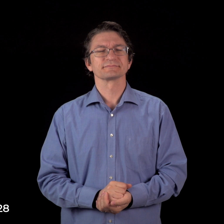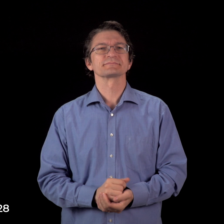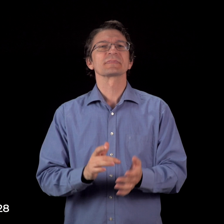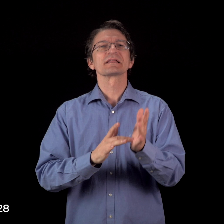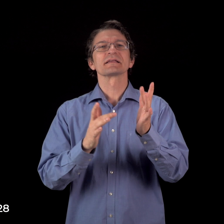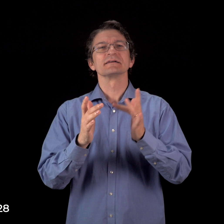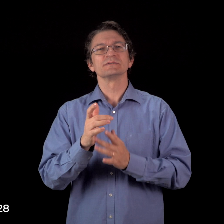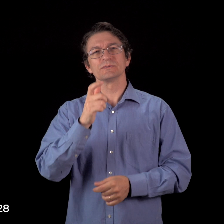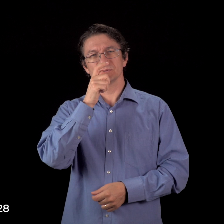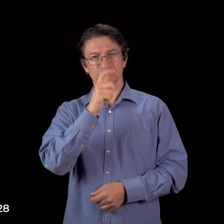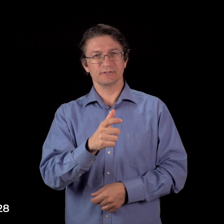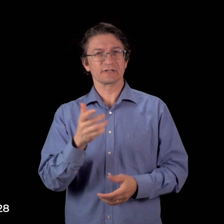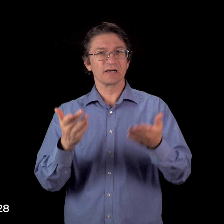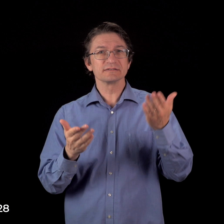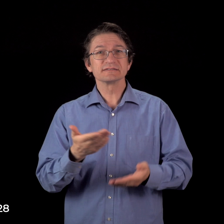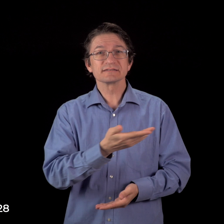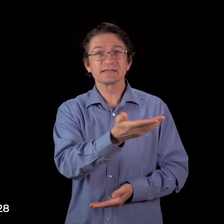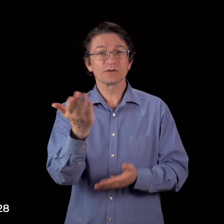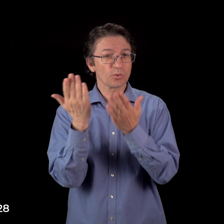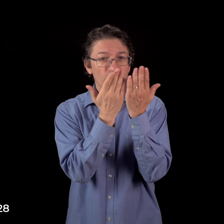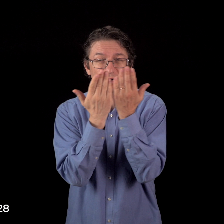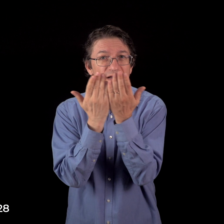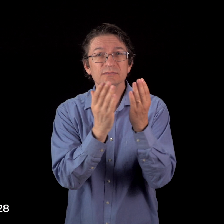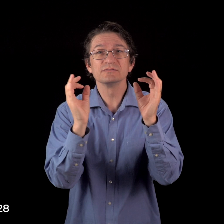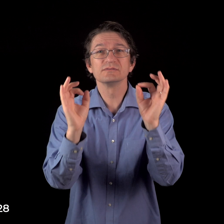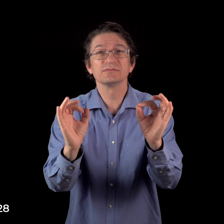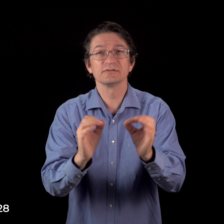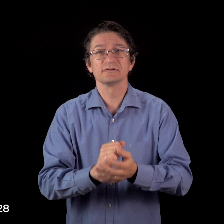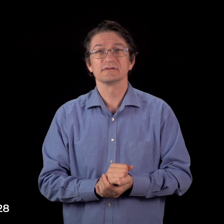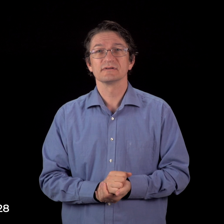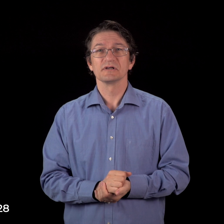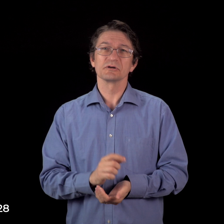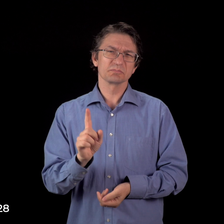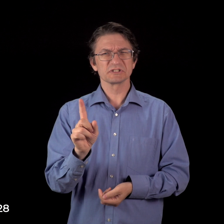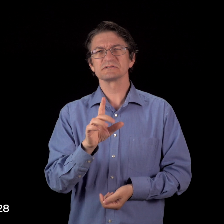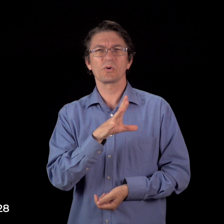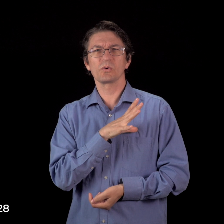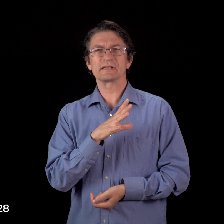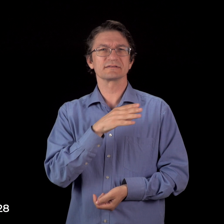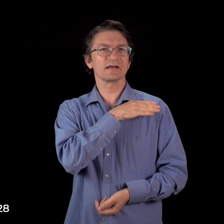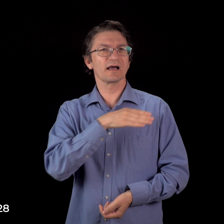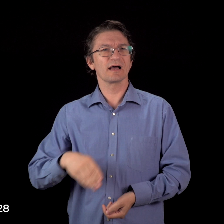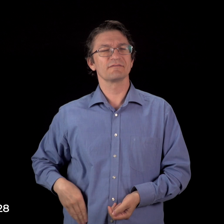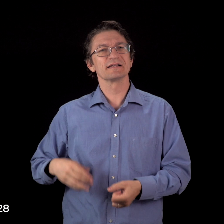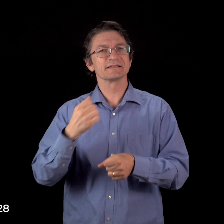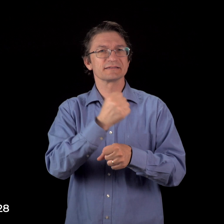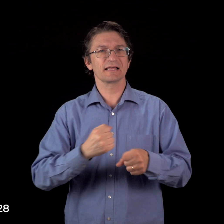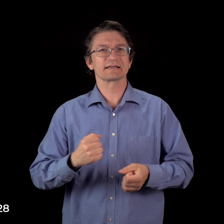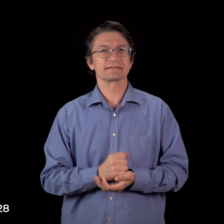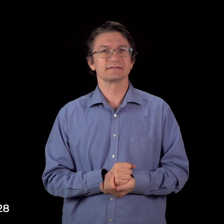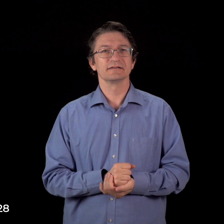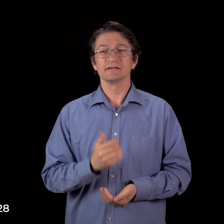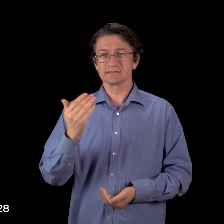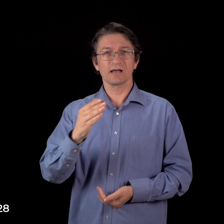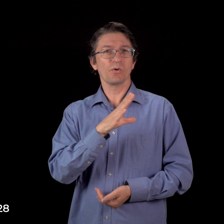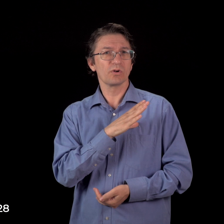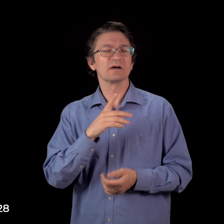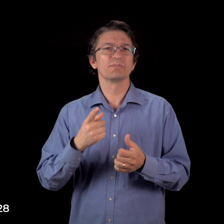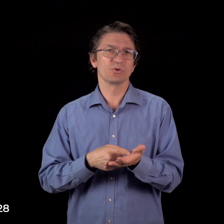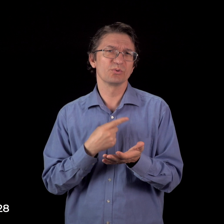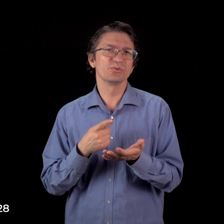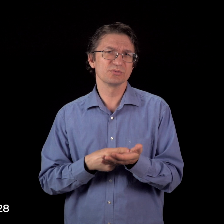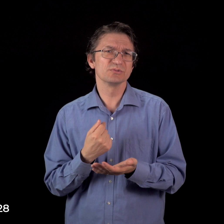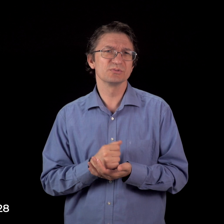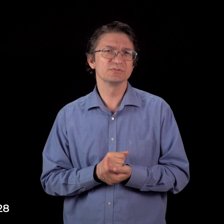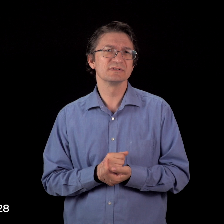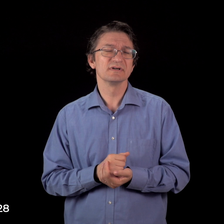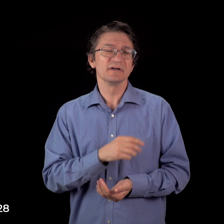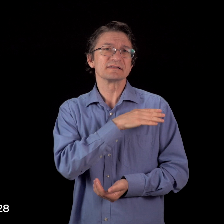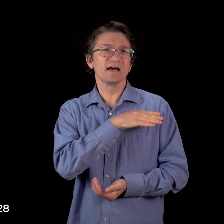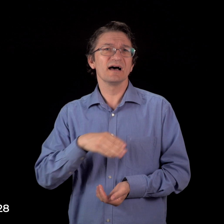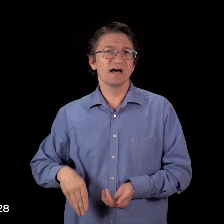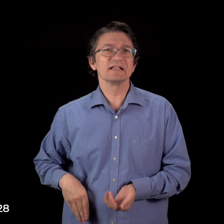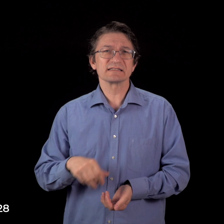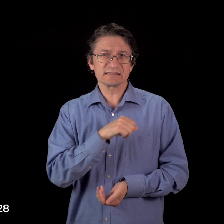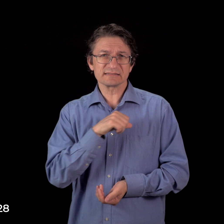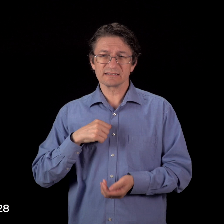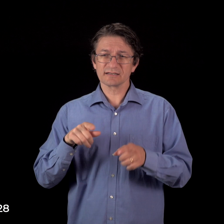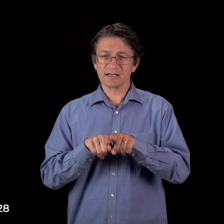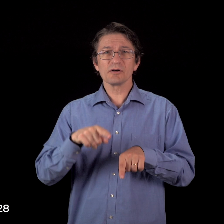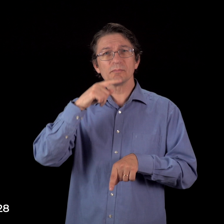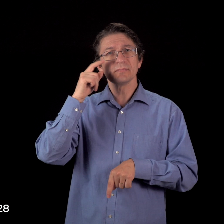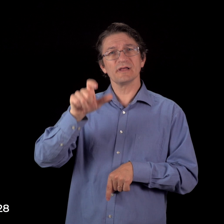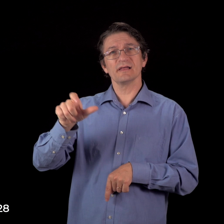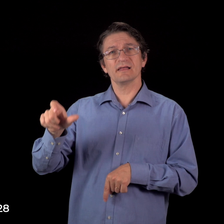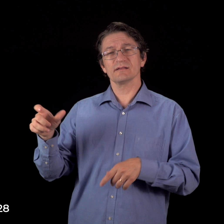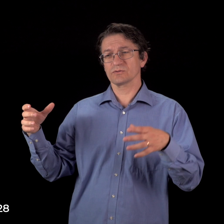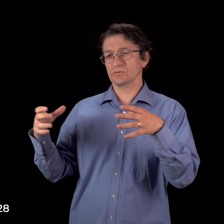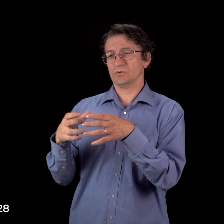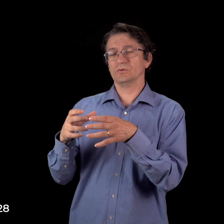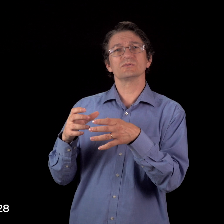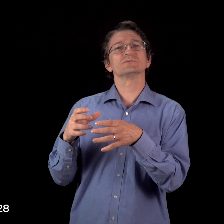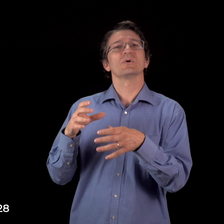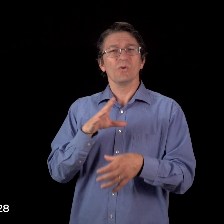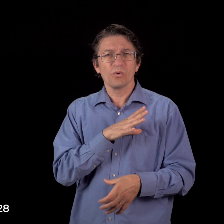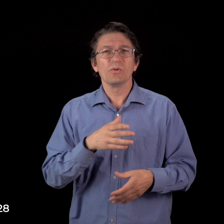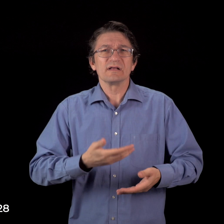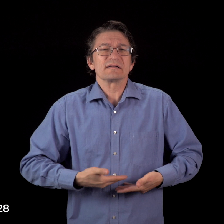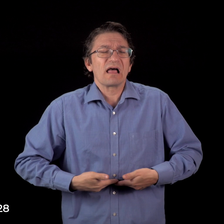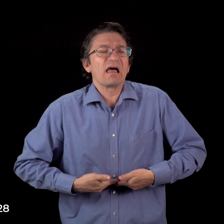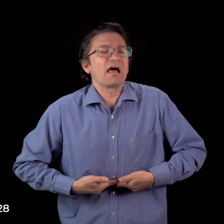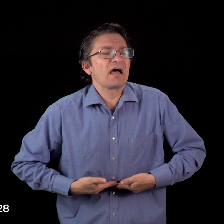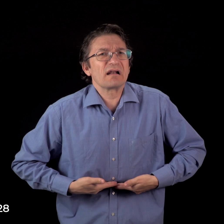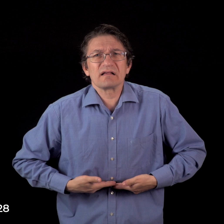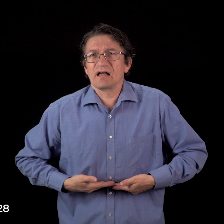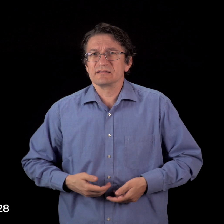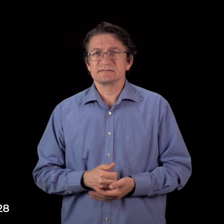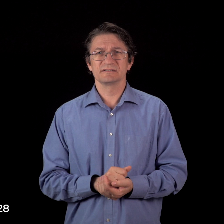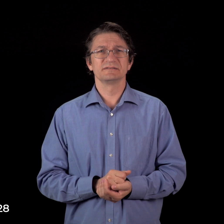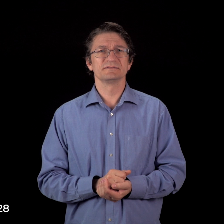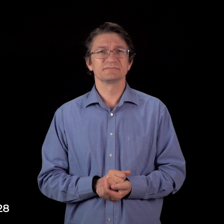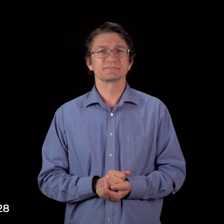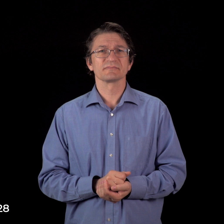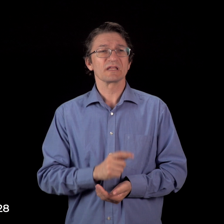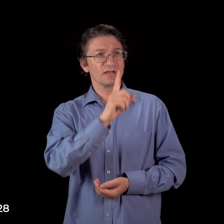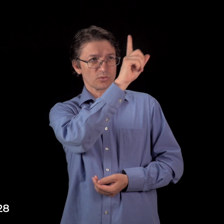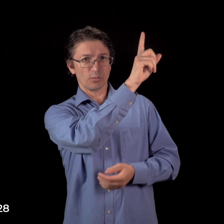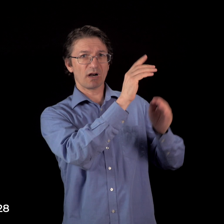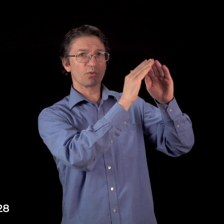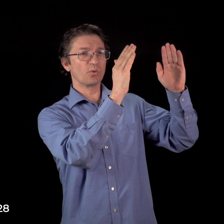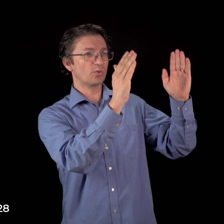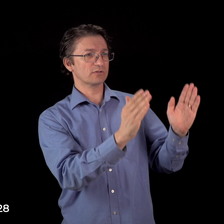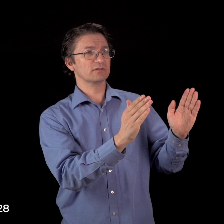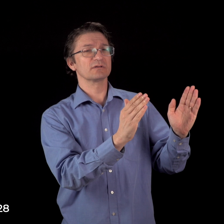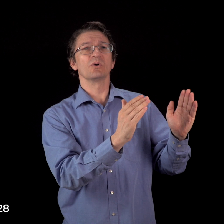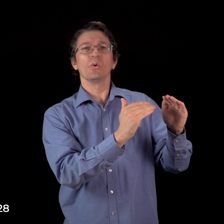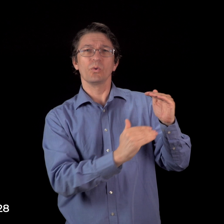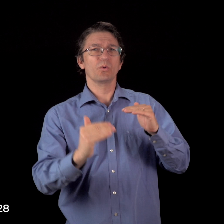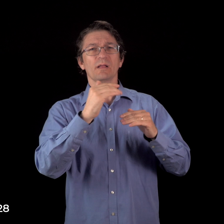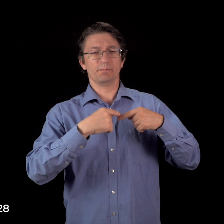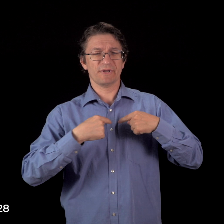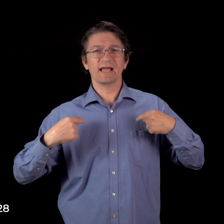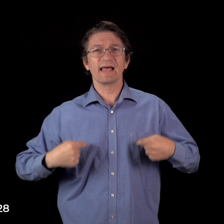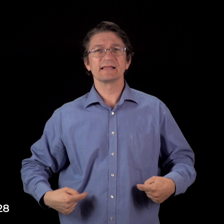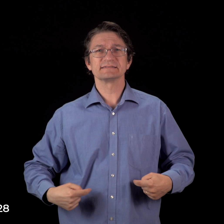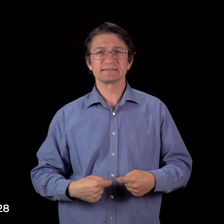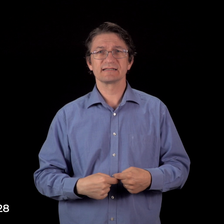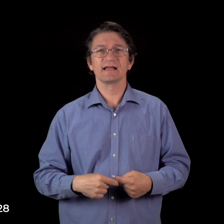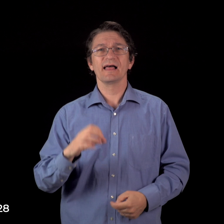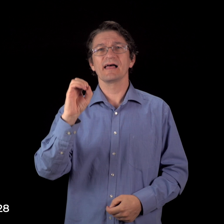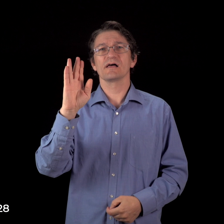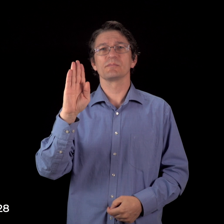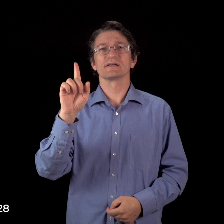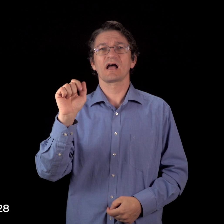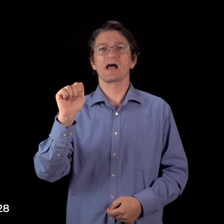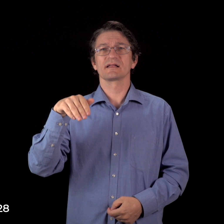Jesus replied, “Have you never read what David did when he and his companions were hungry and in need?